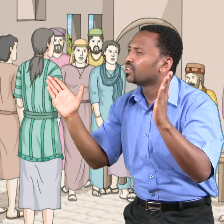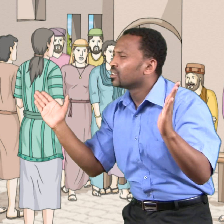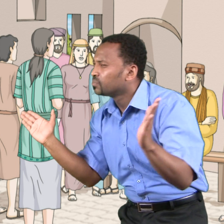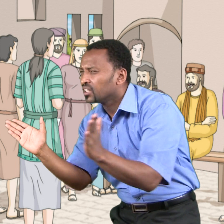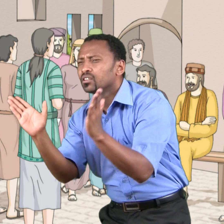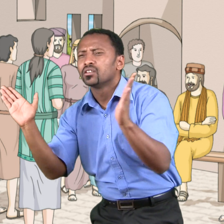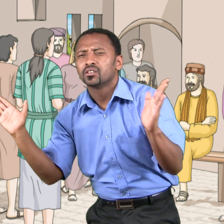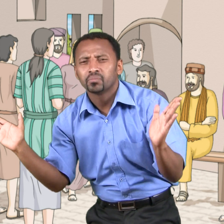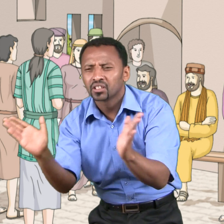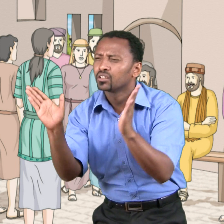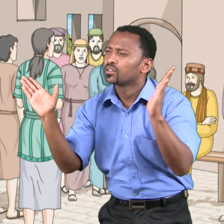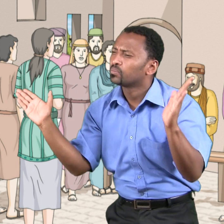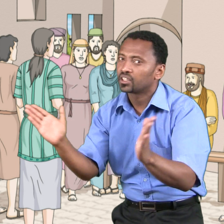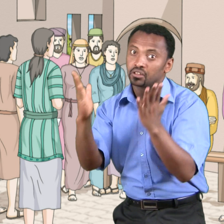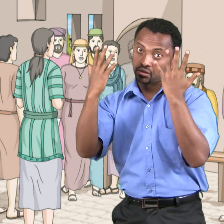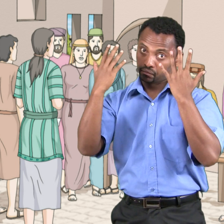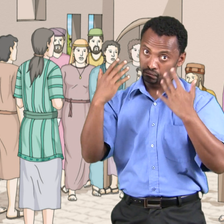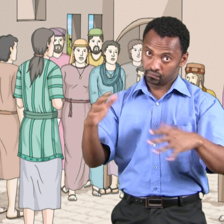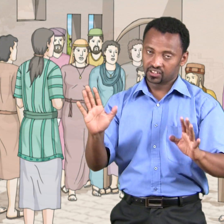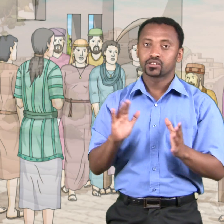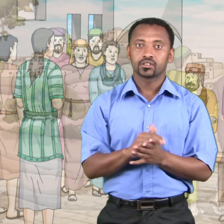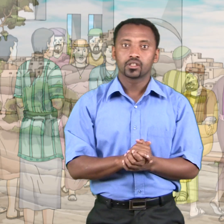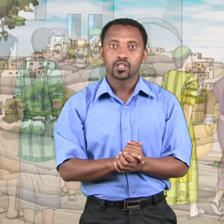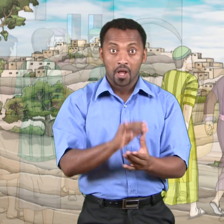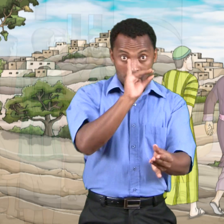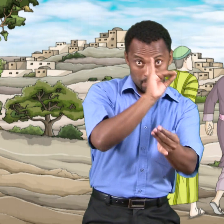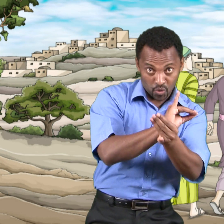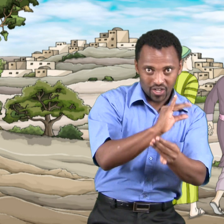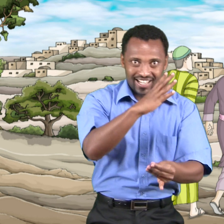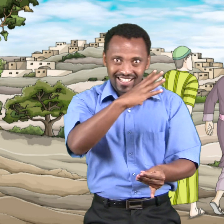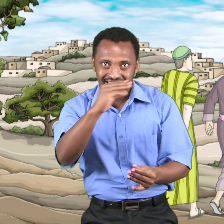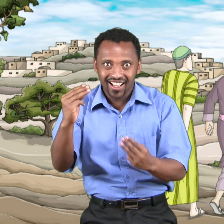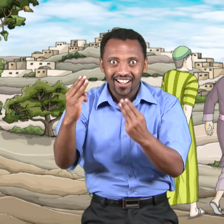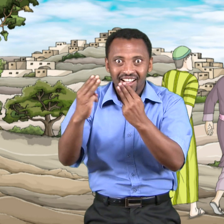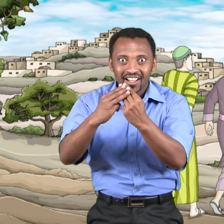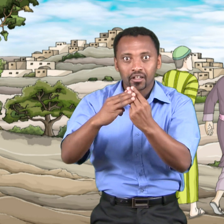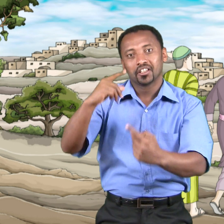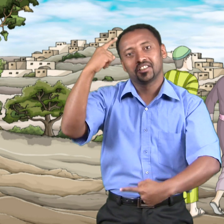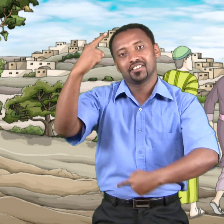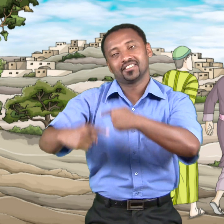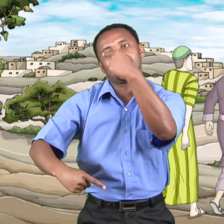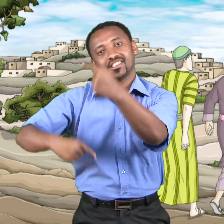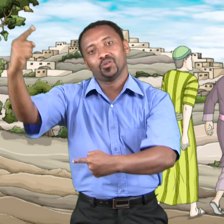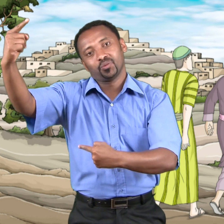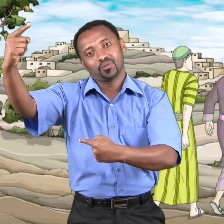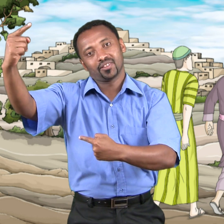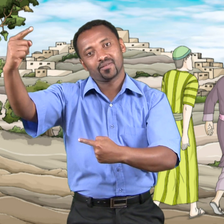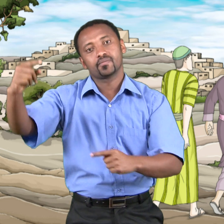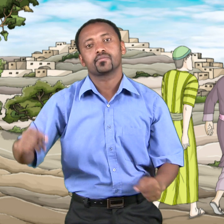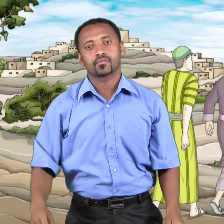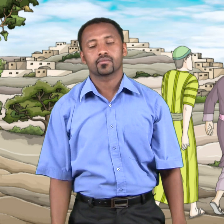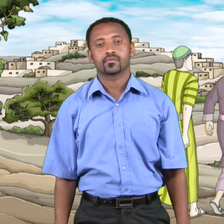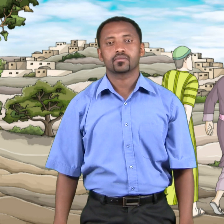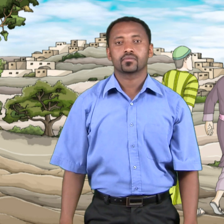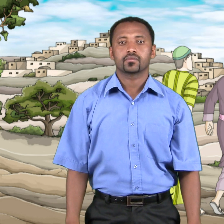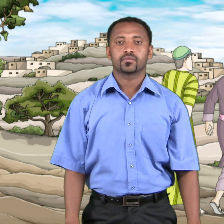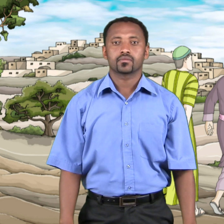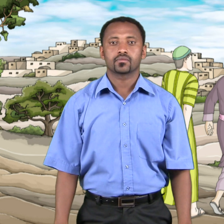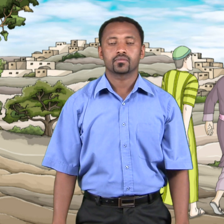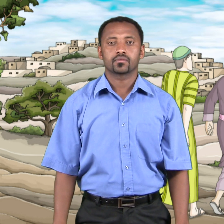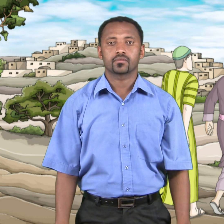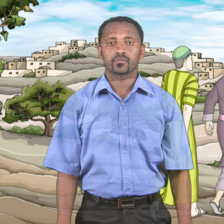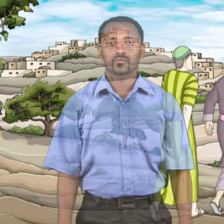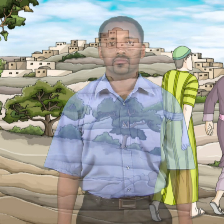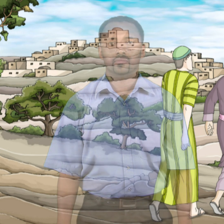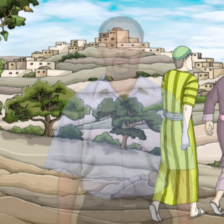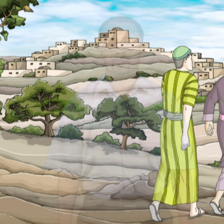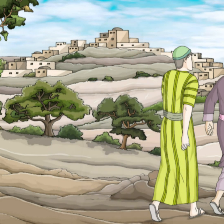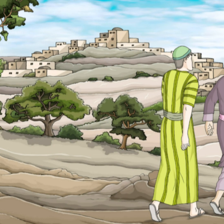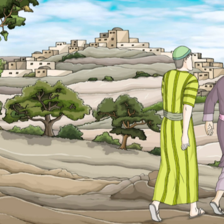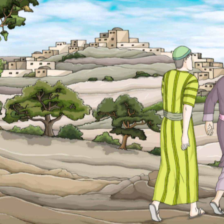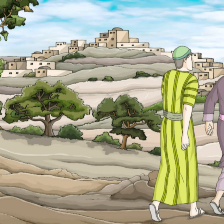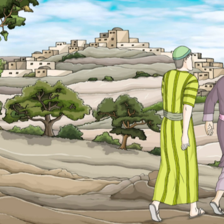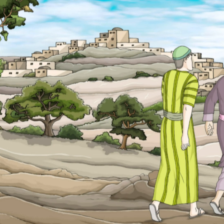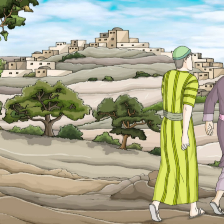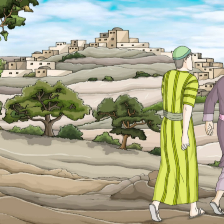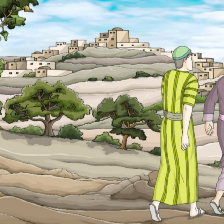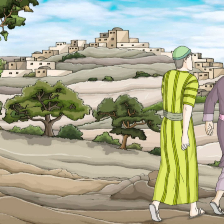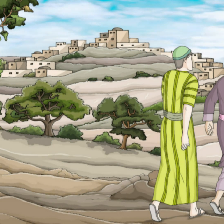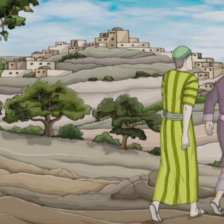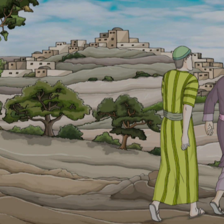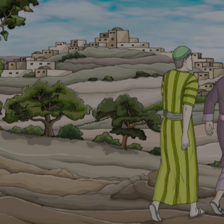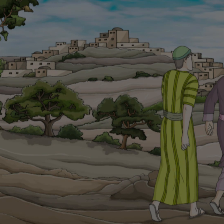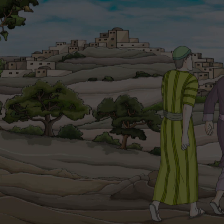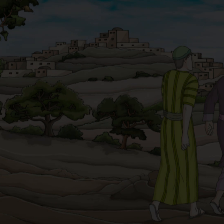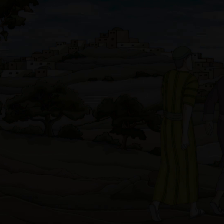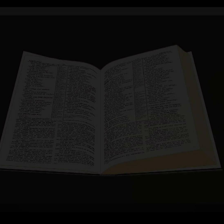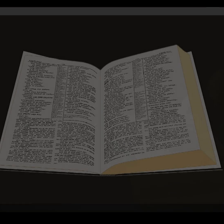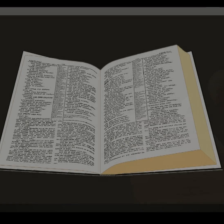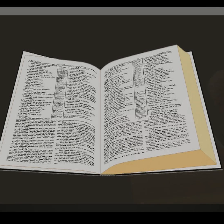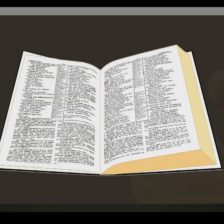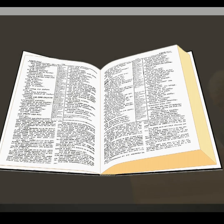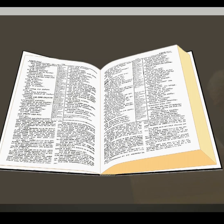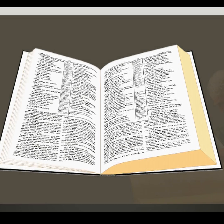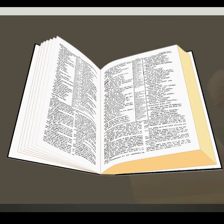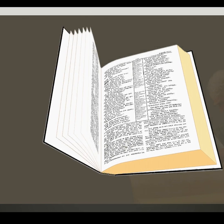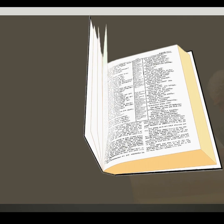Then they left the city.